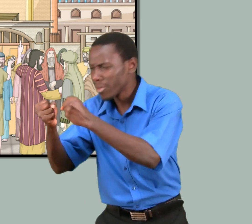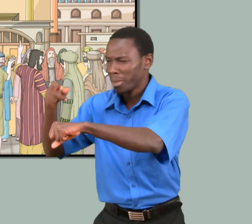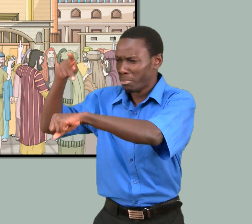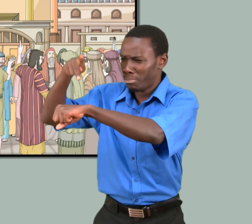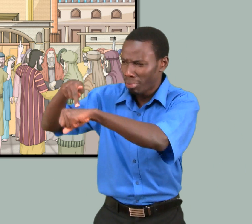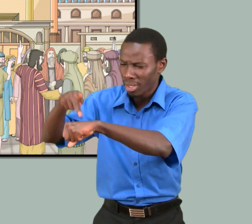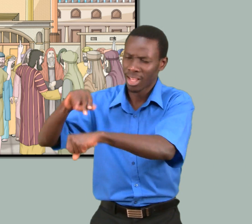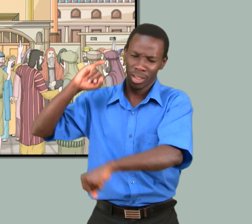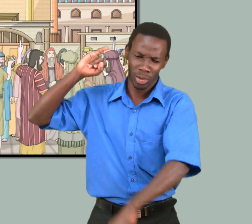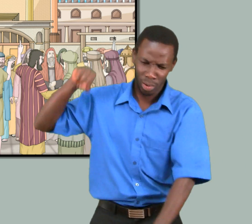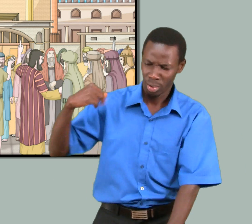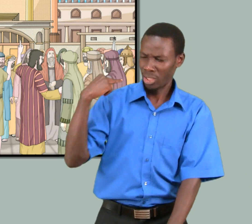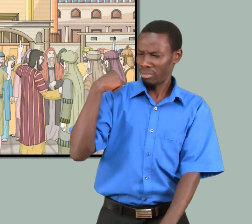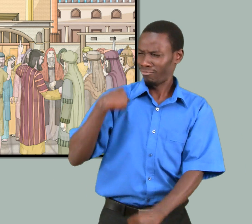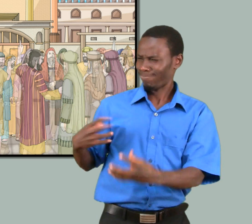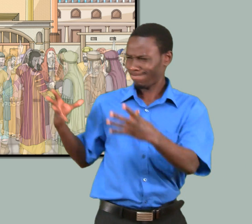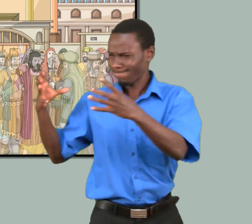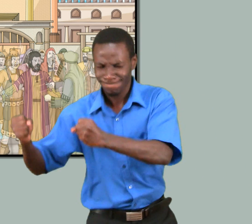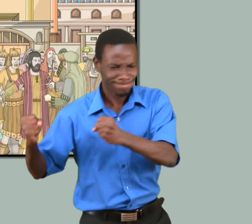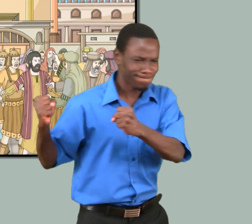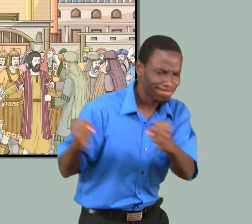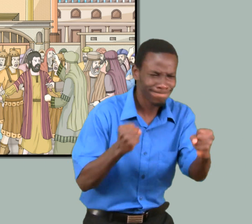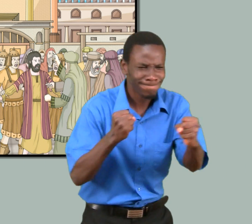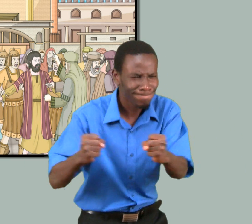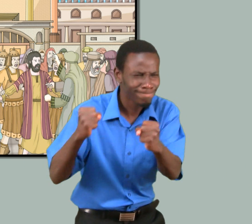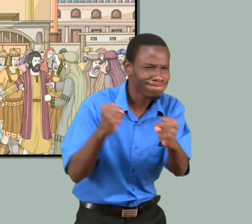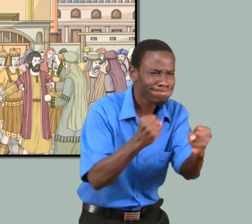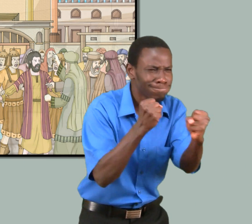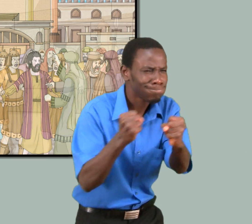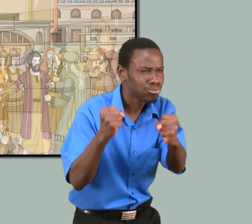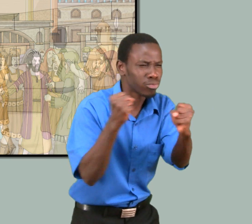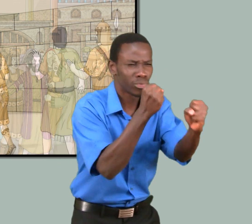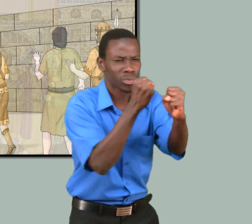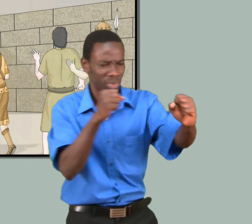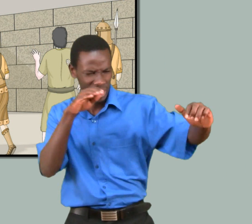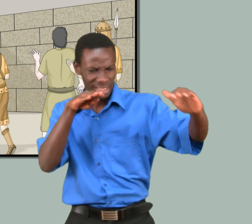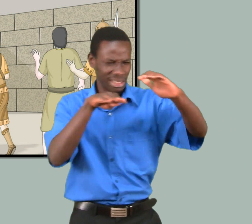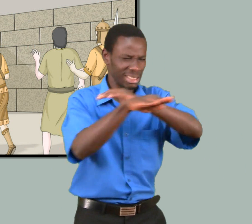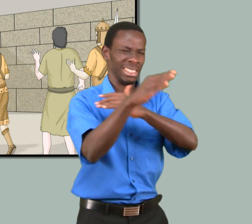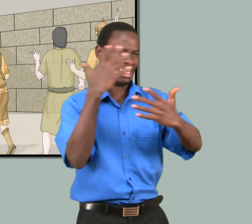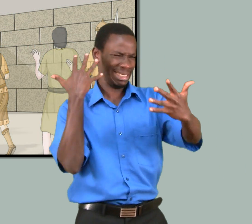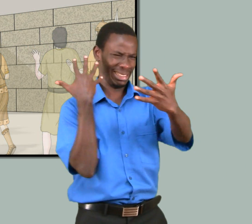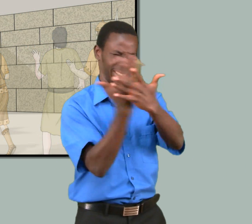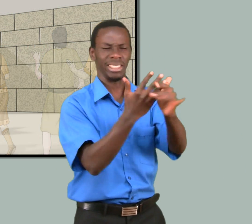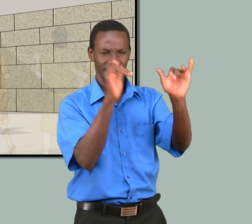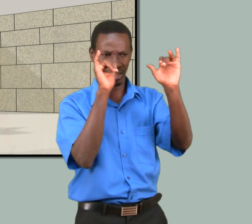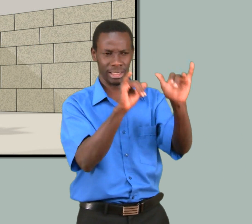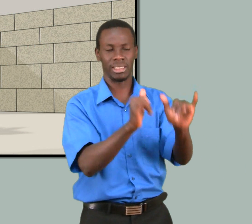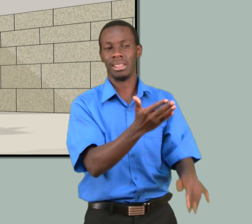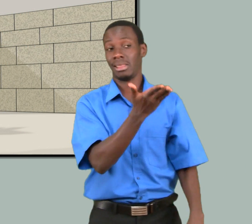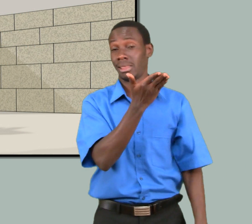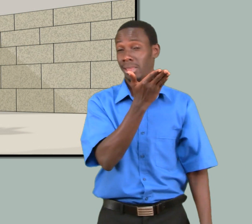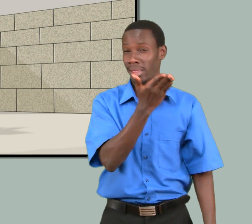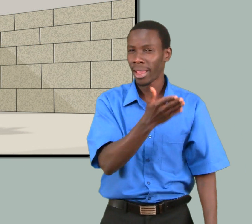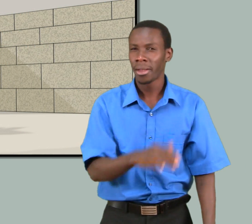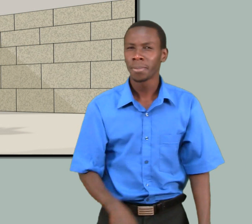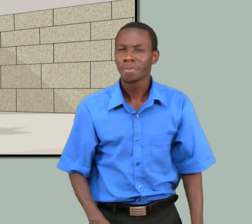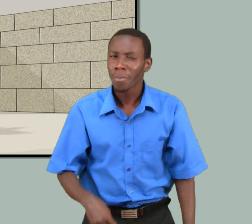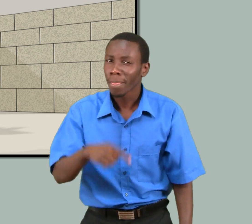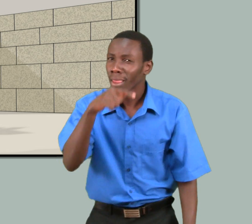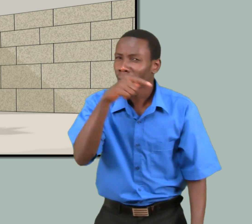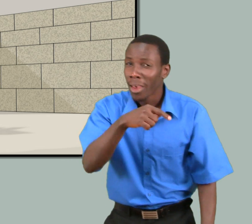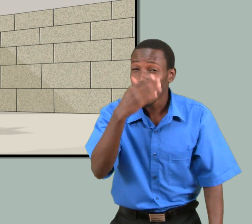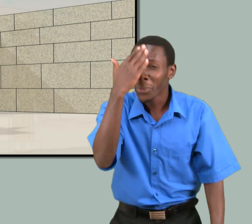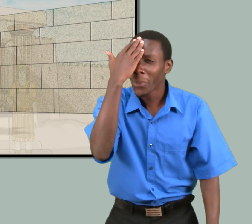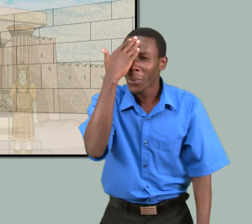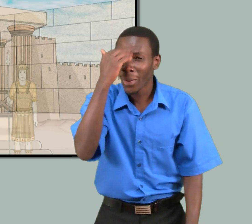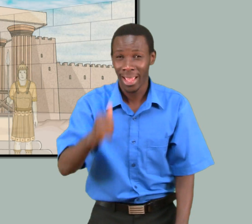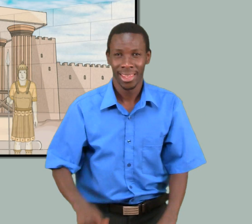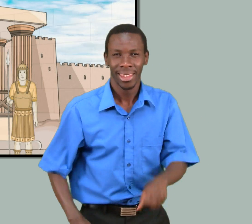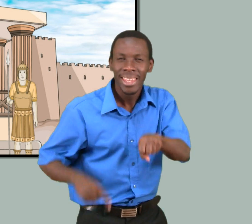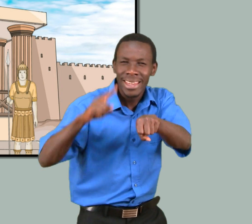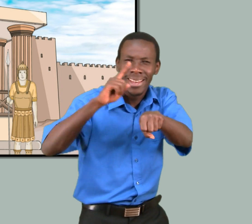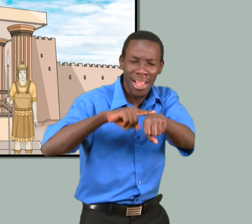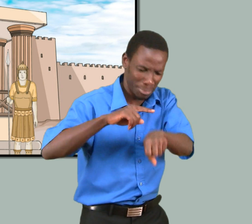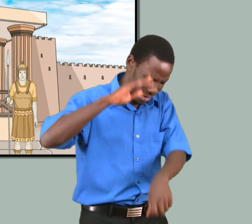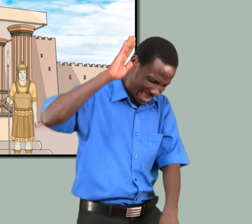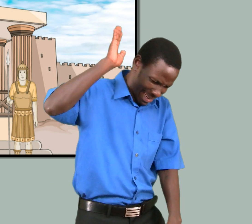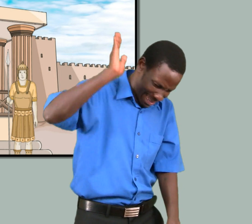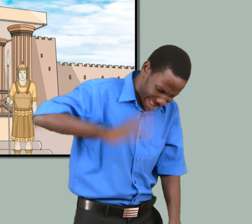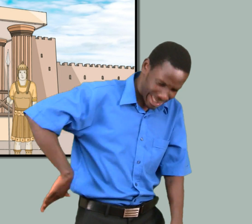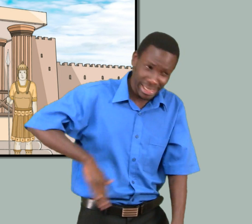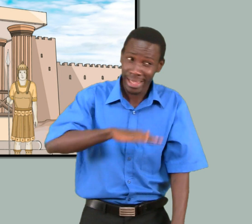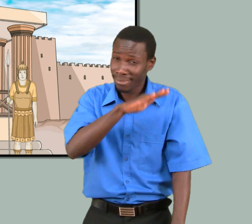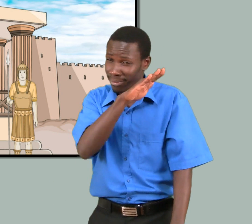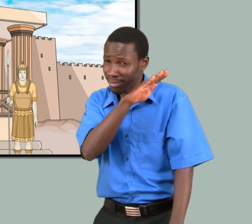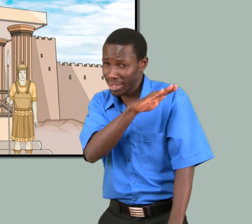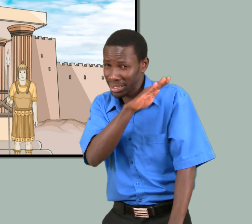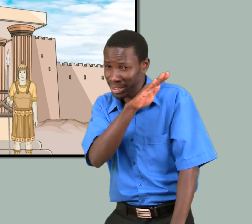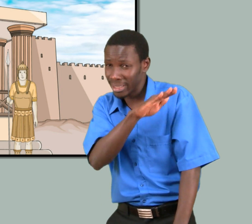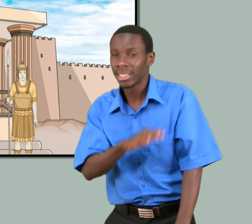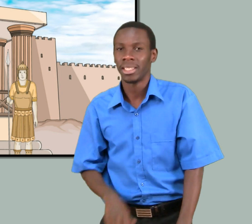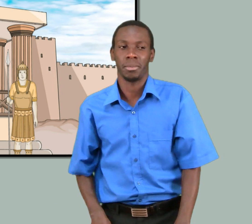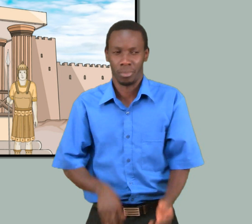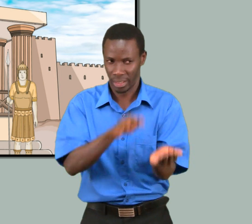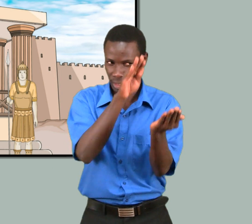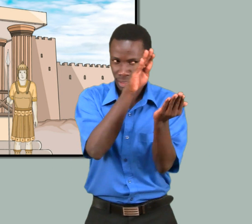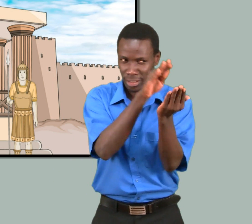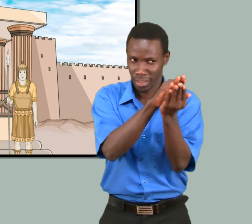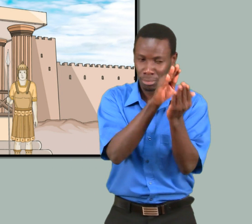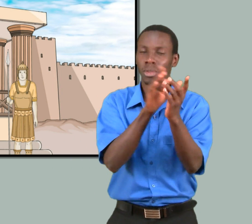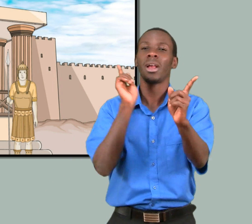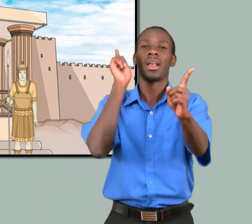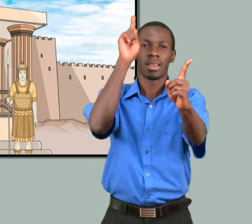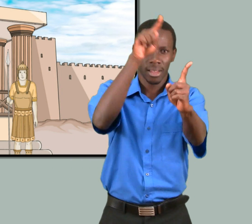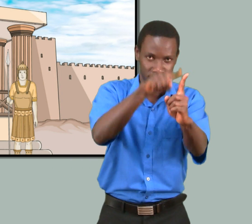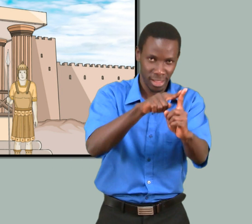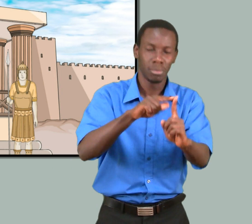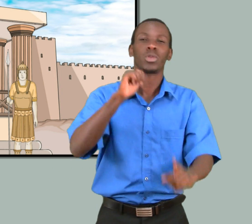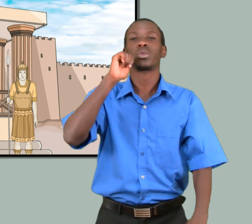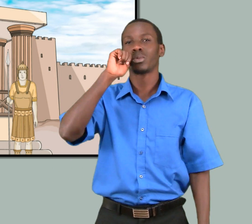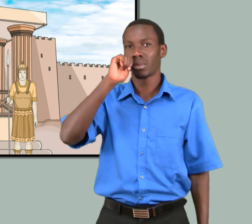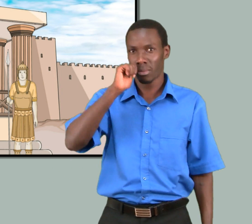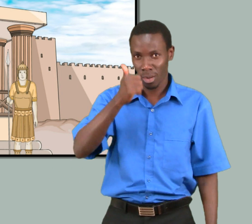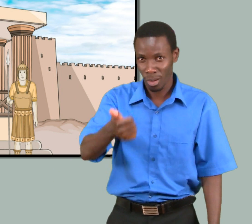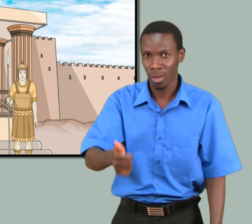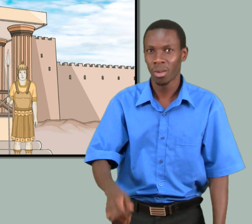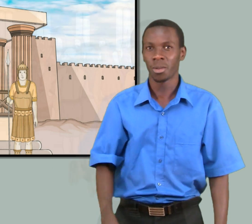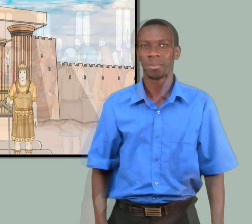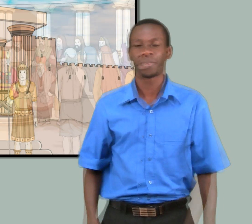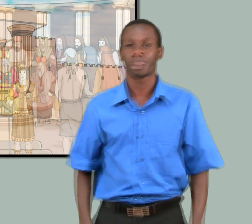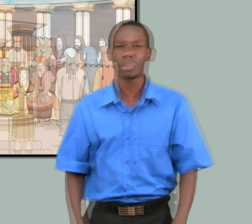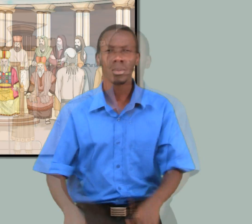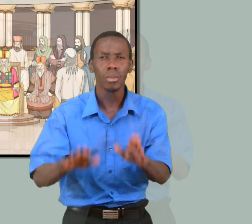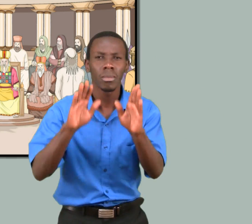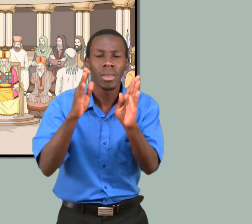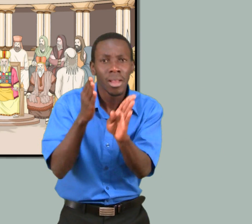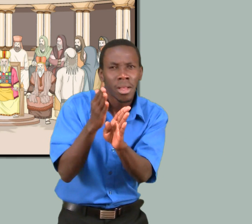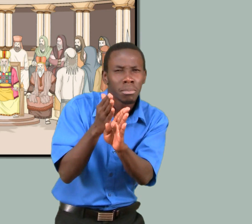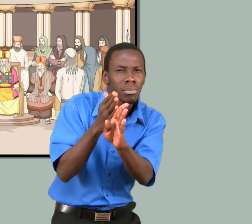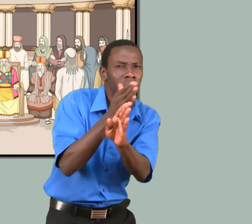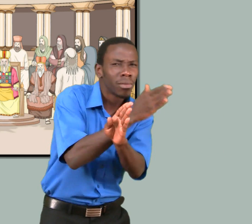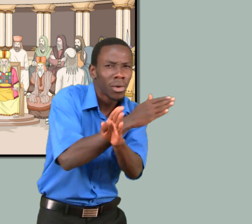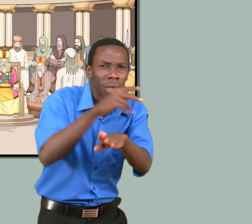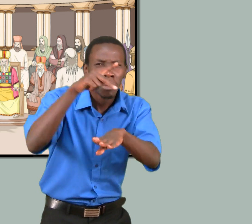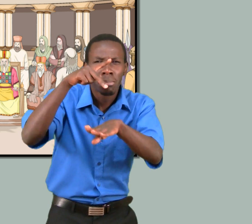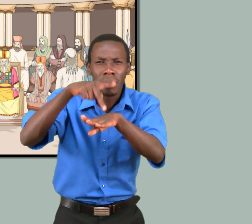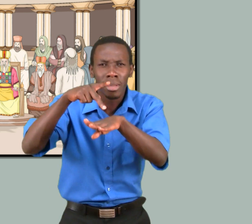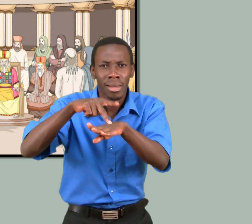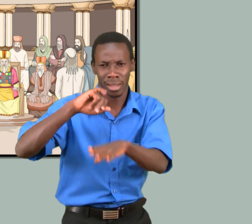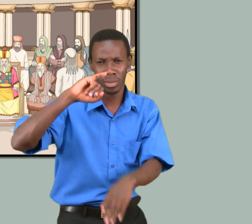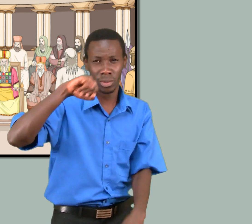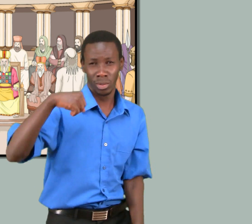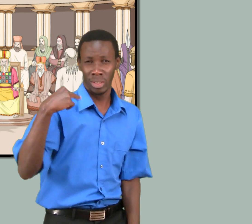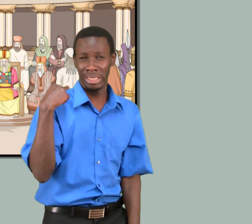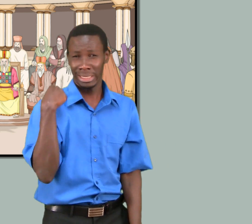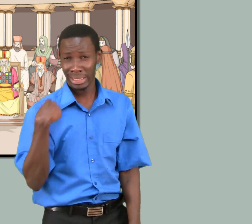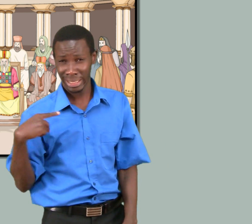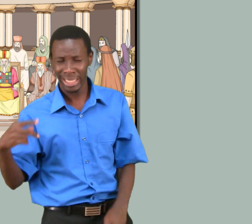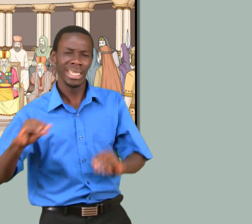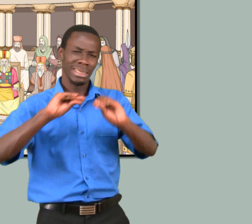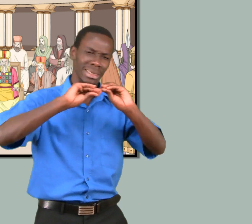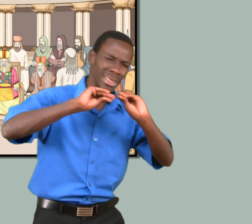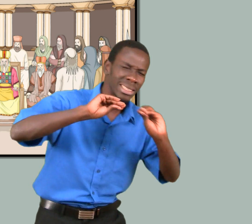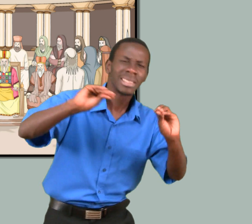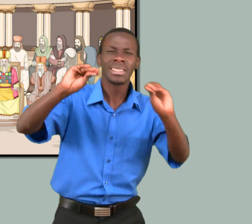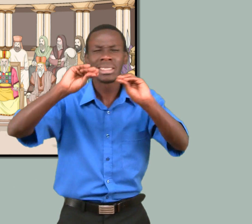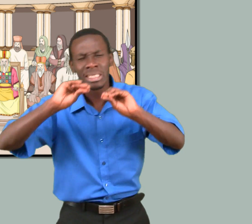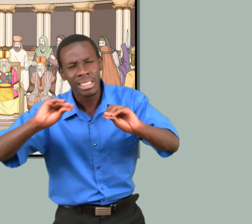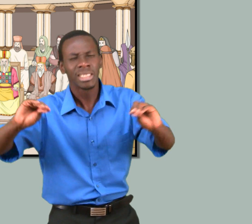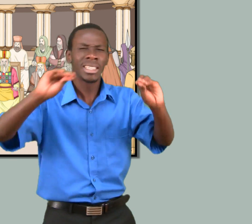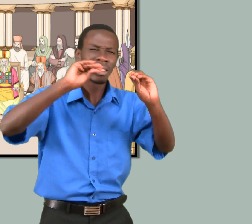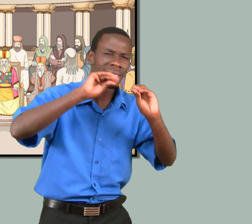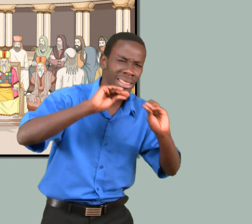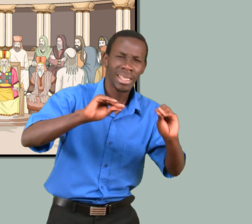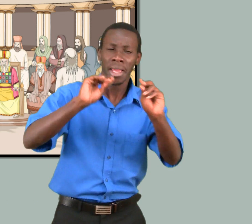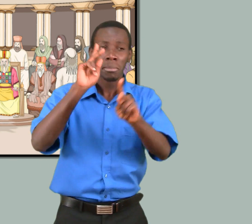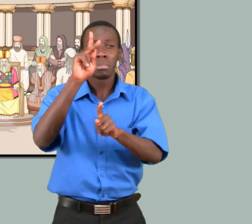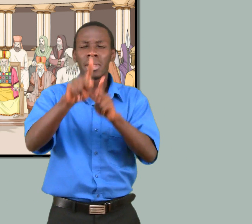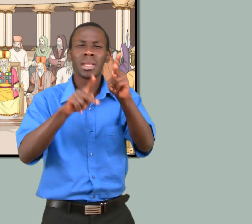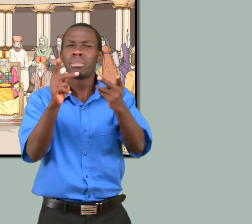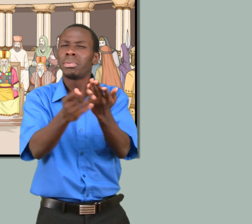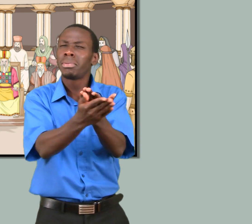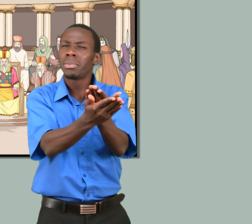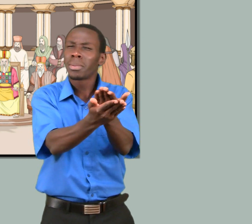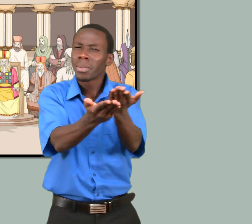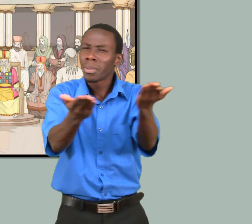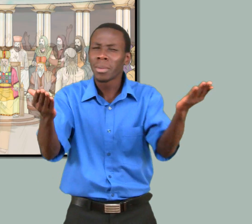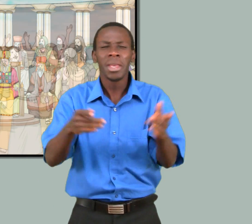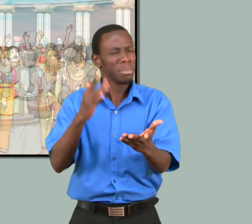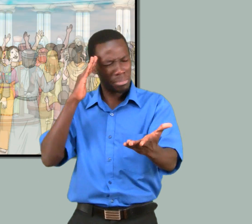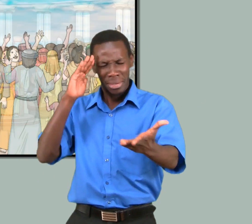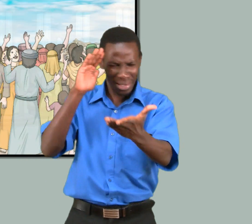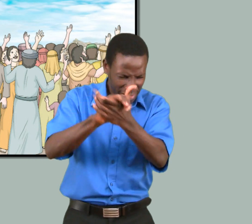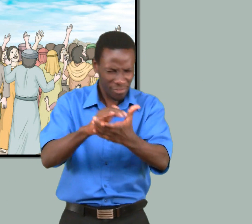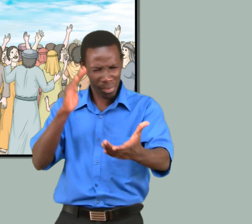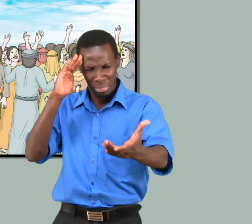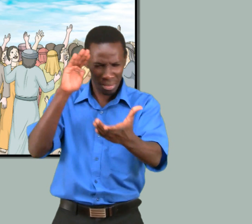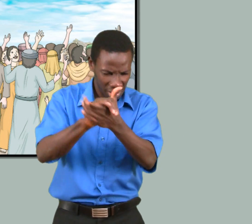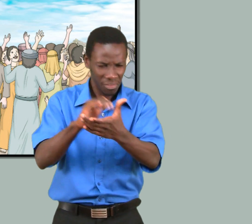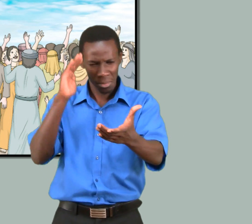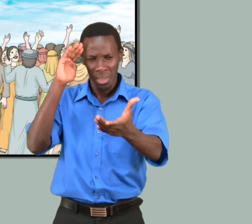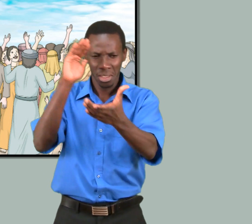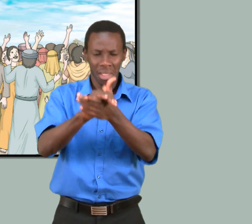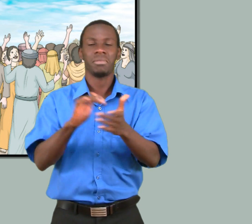They seized Peter and John, and because it was evening, they put them in custody until the next day.